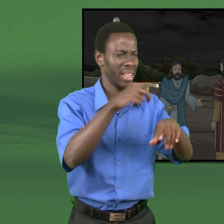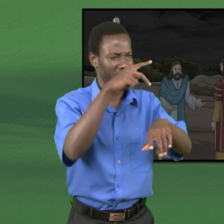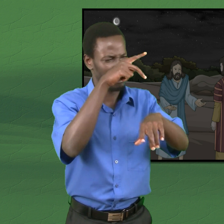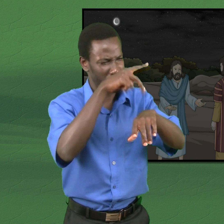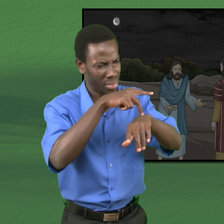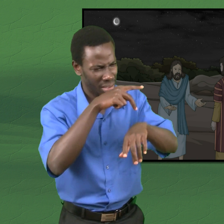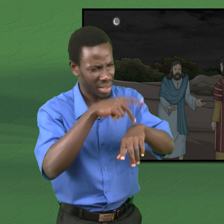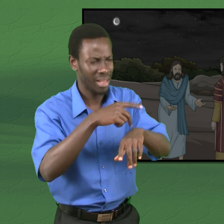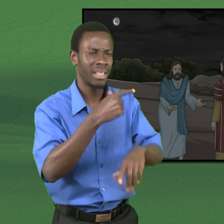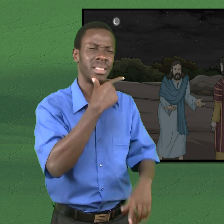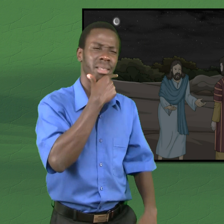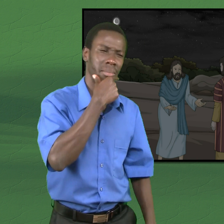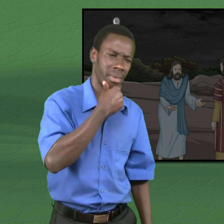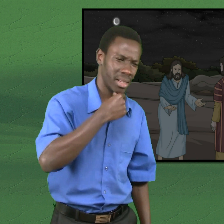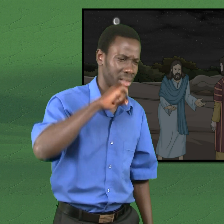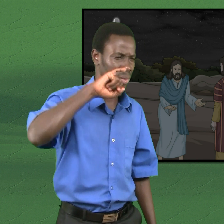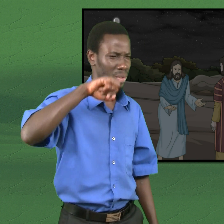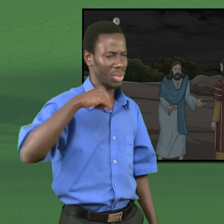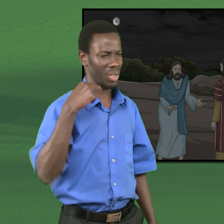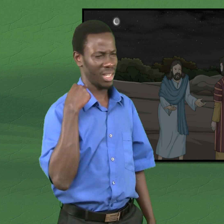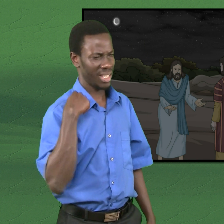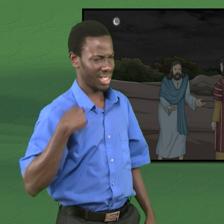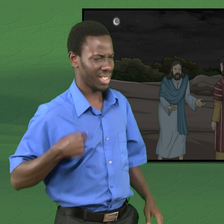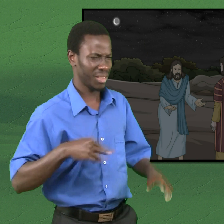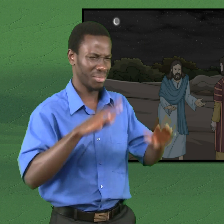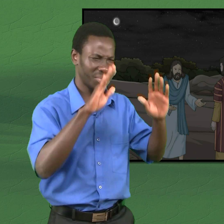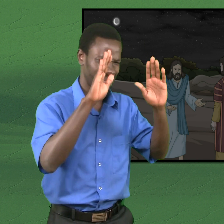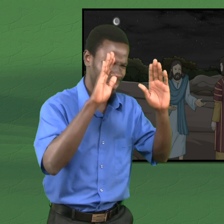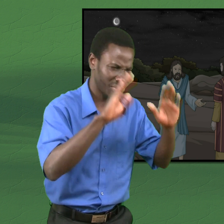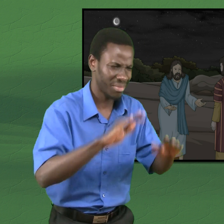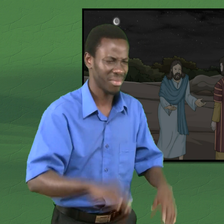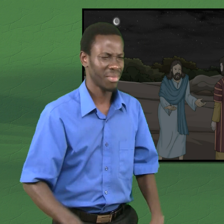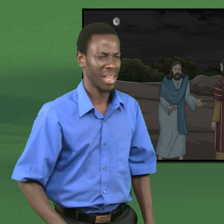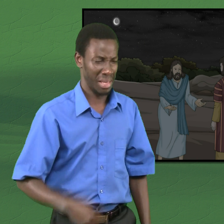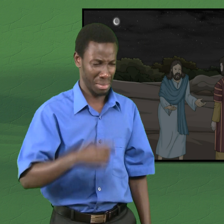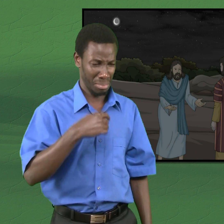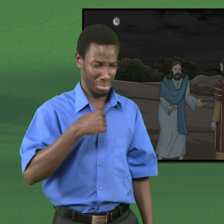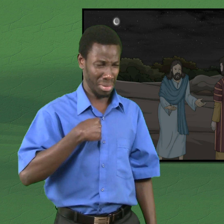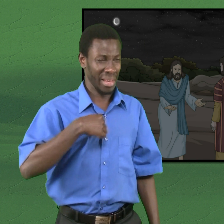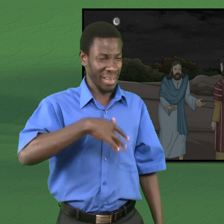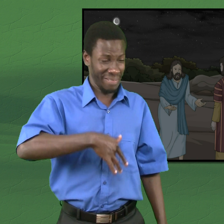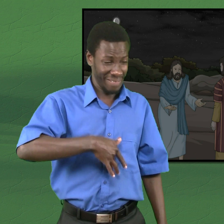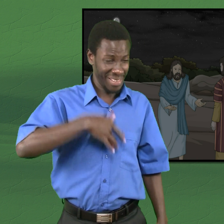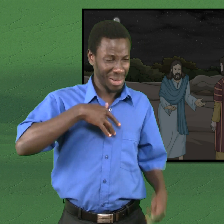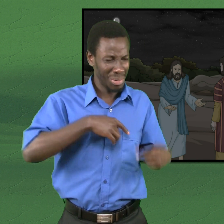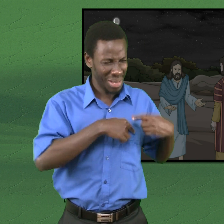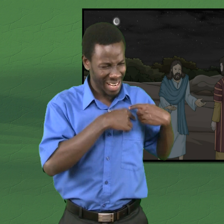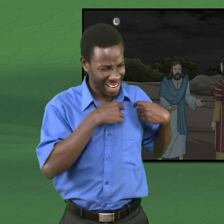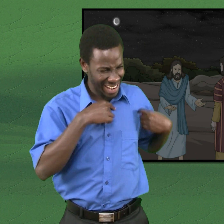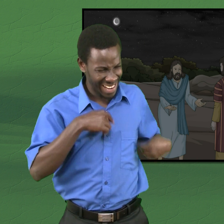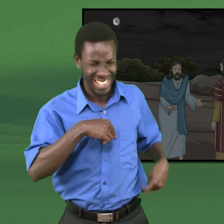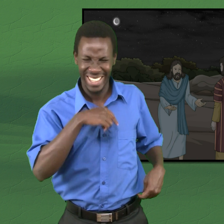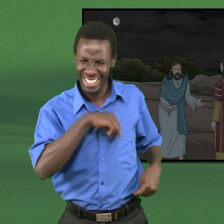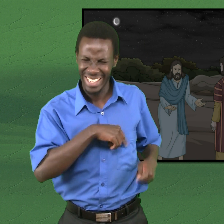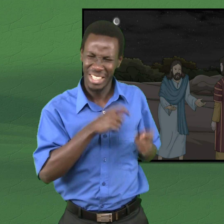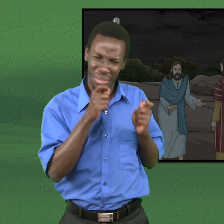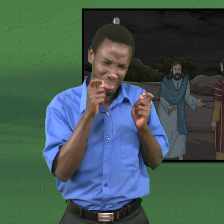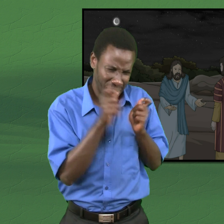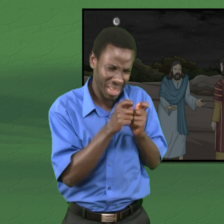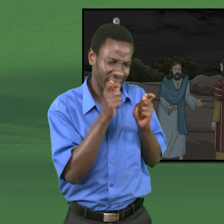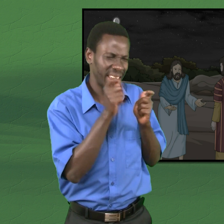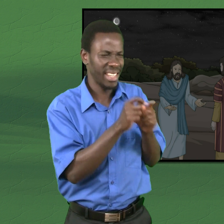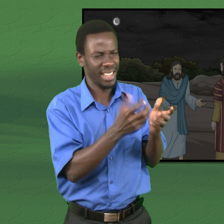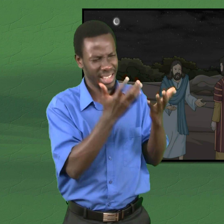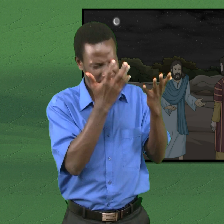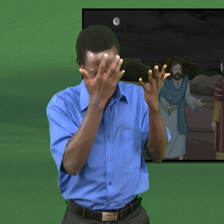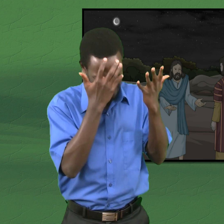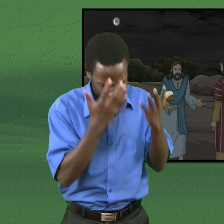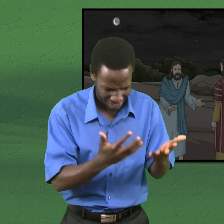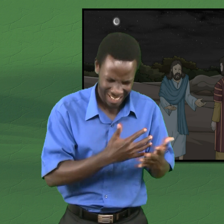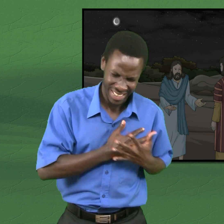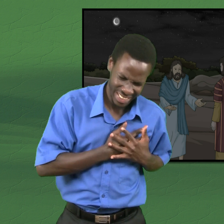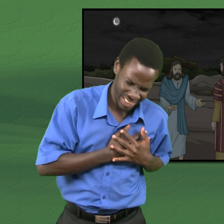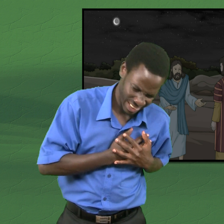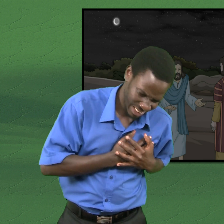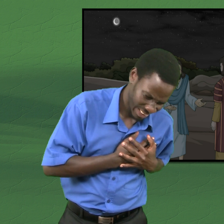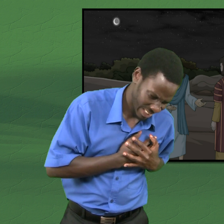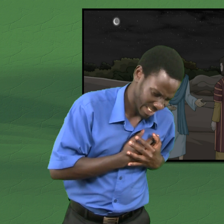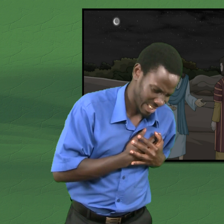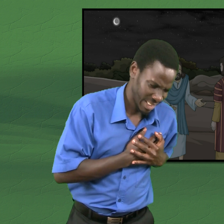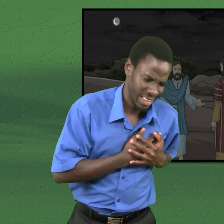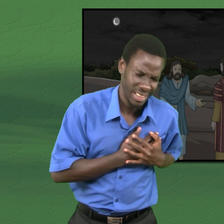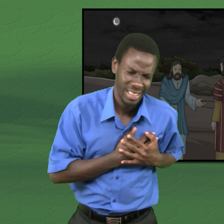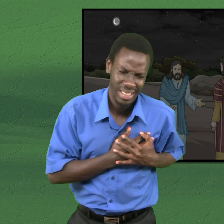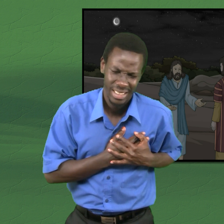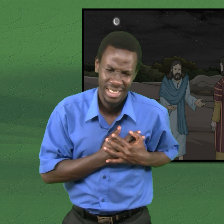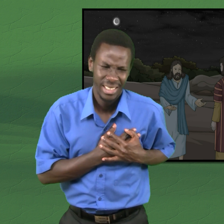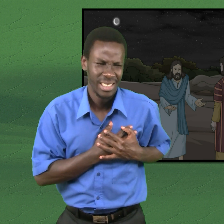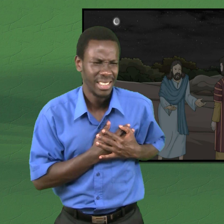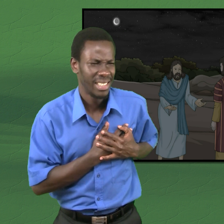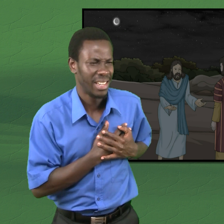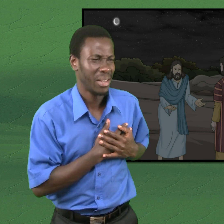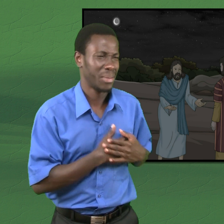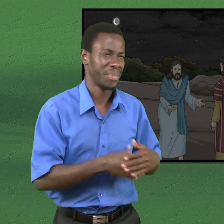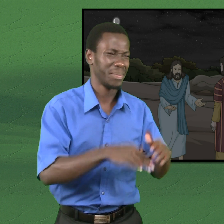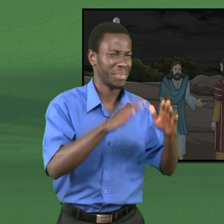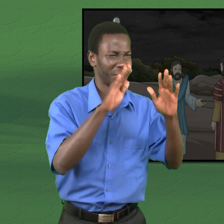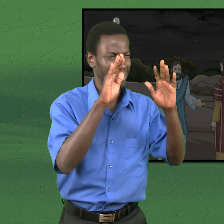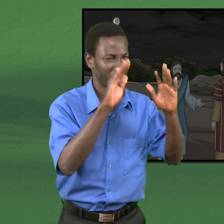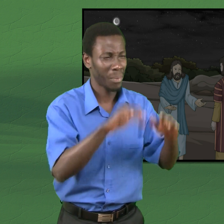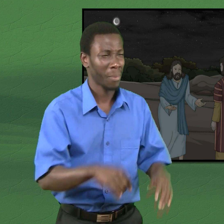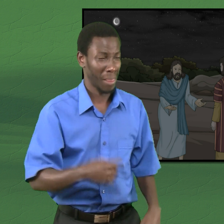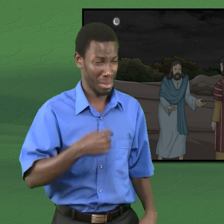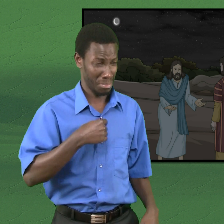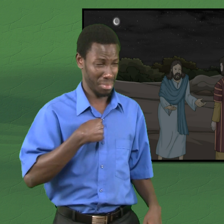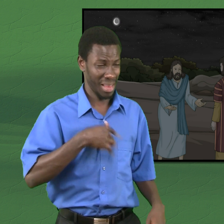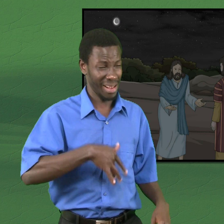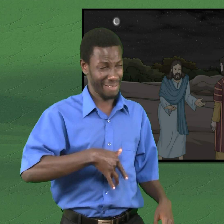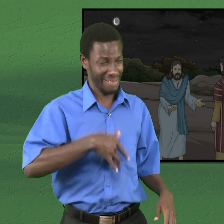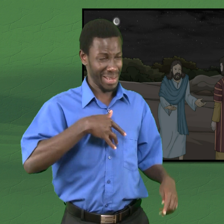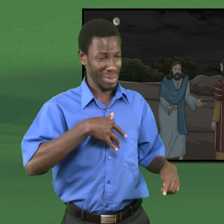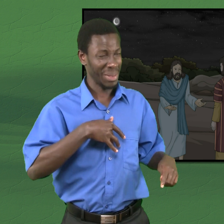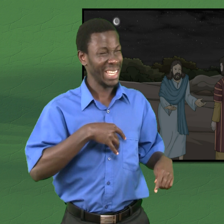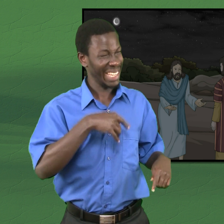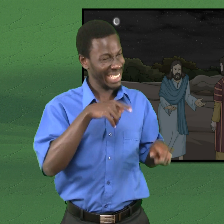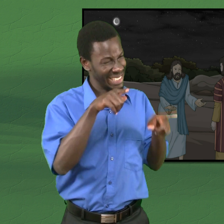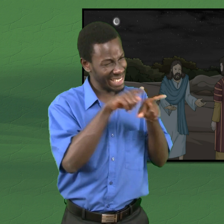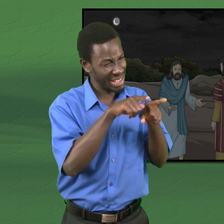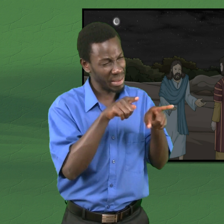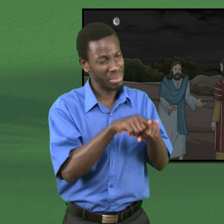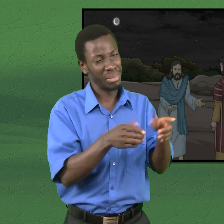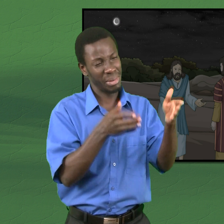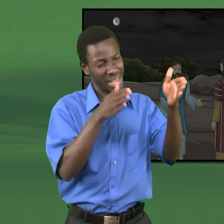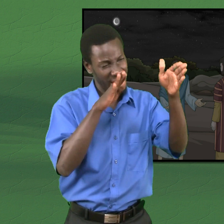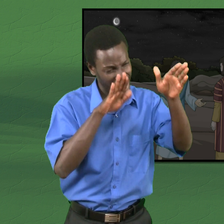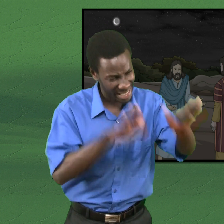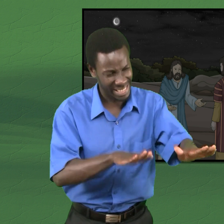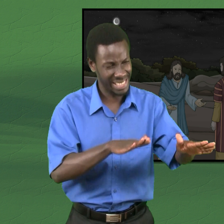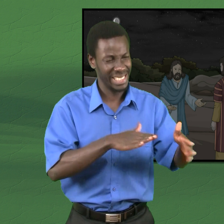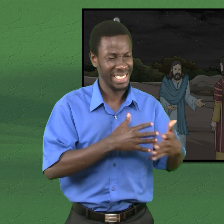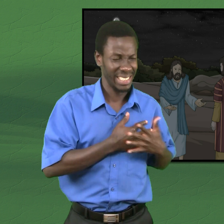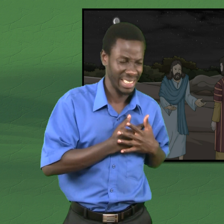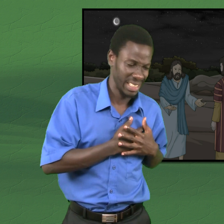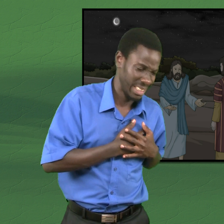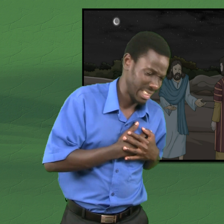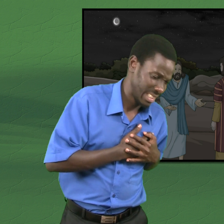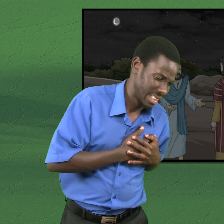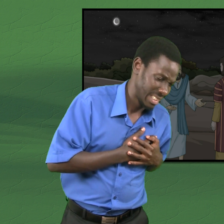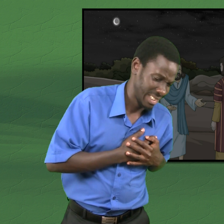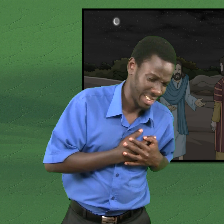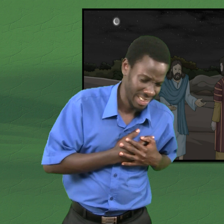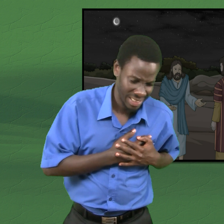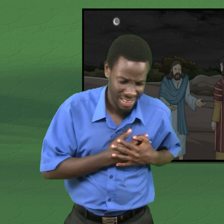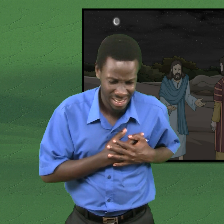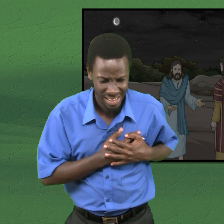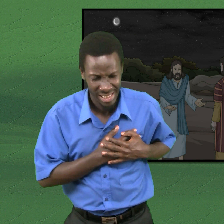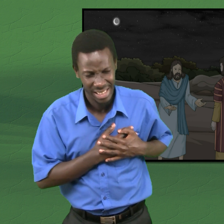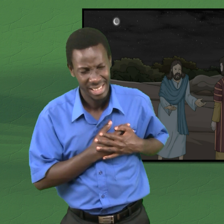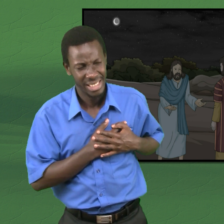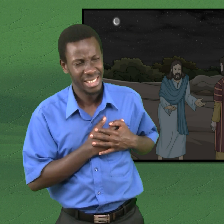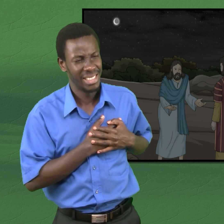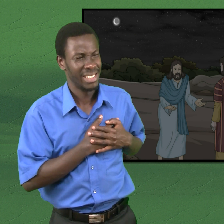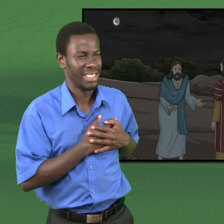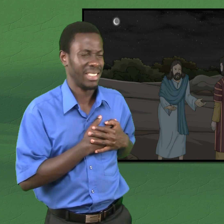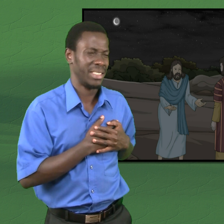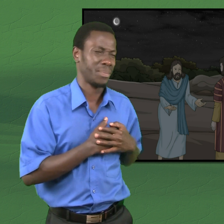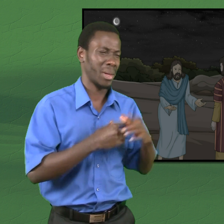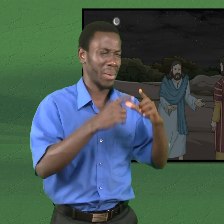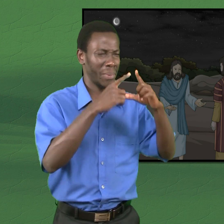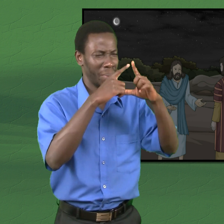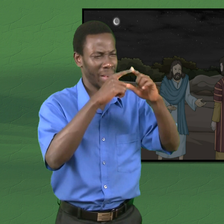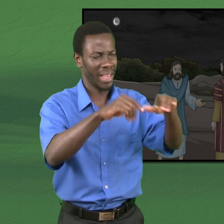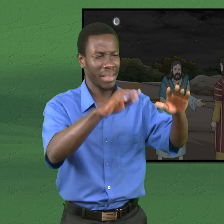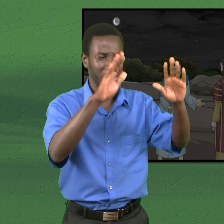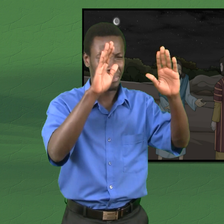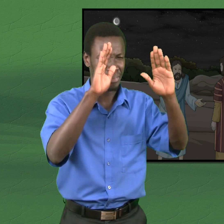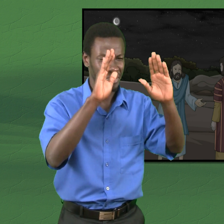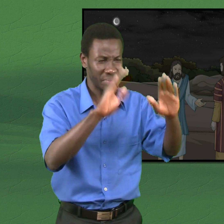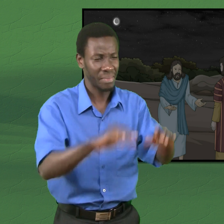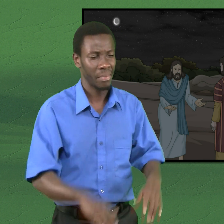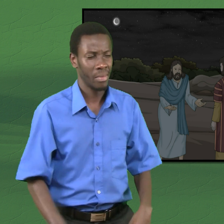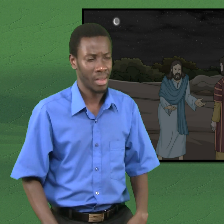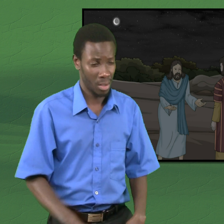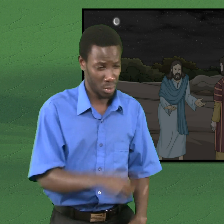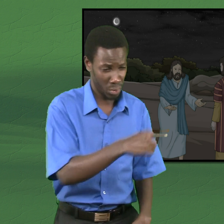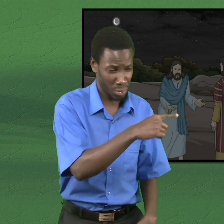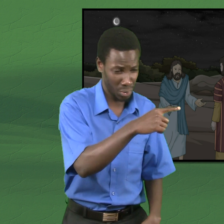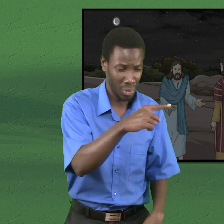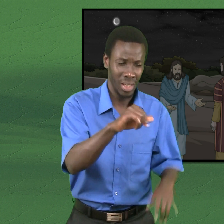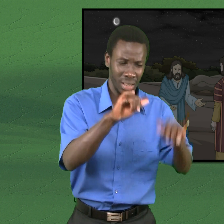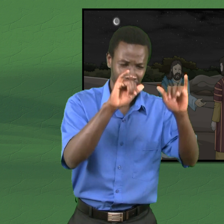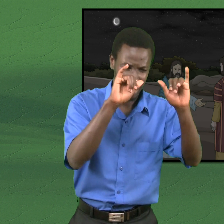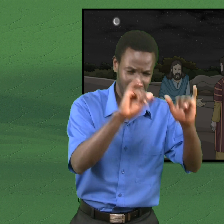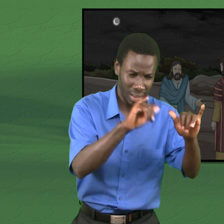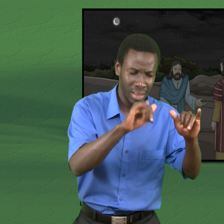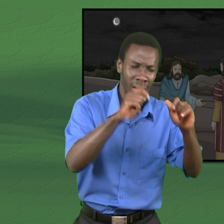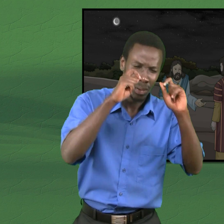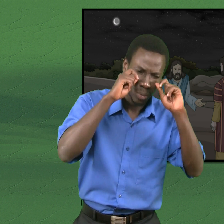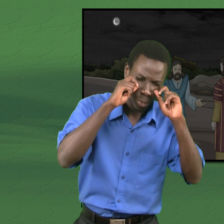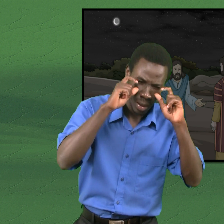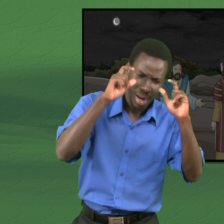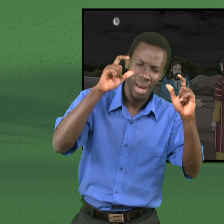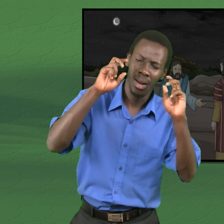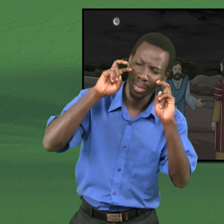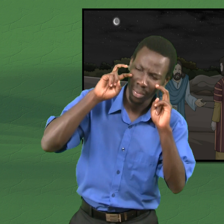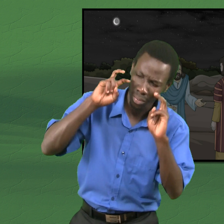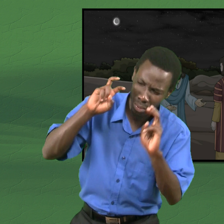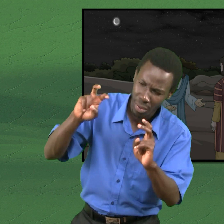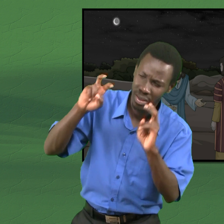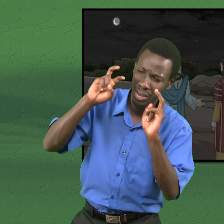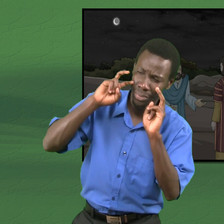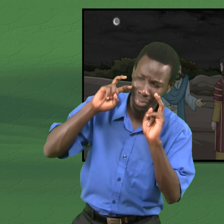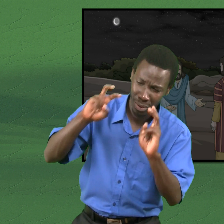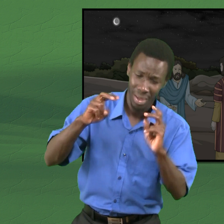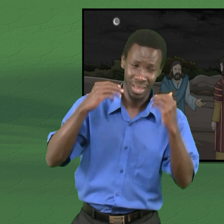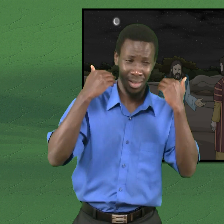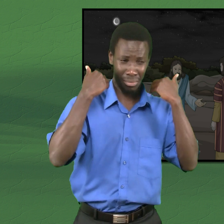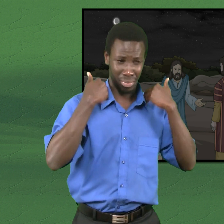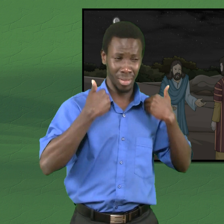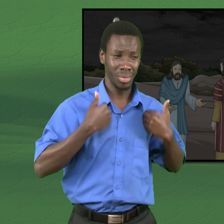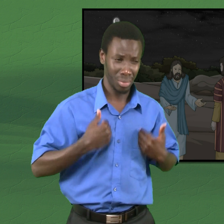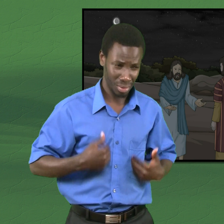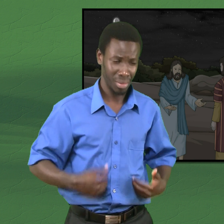Then He said to them, “My soul is consumed with sorrow to the point of death.